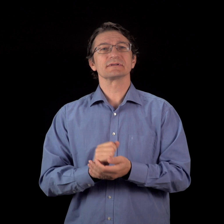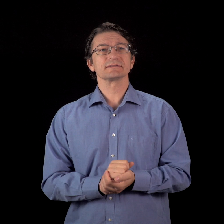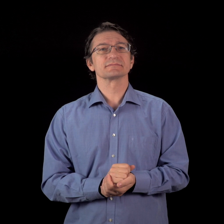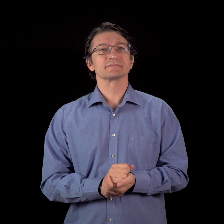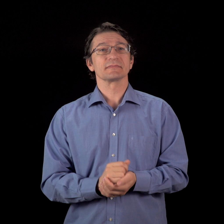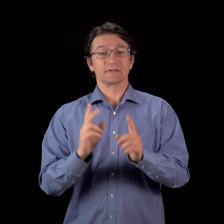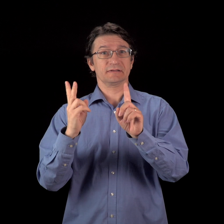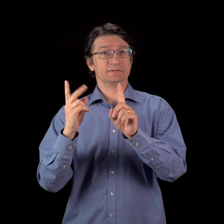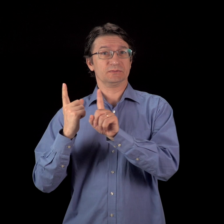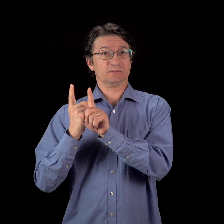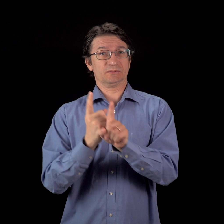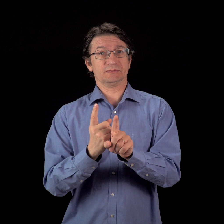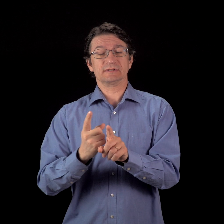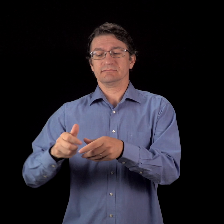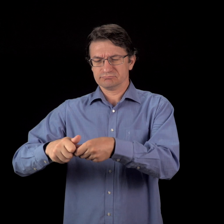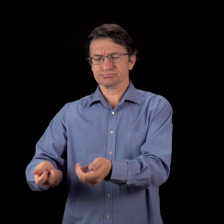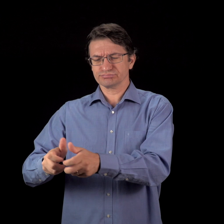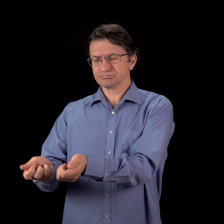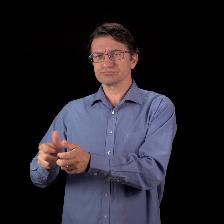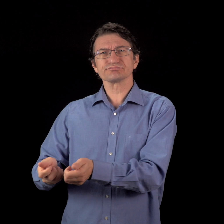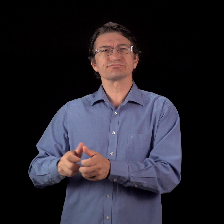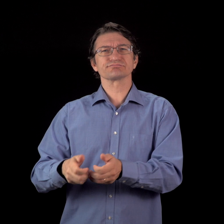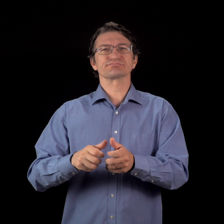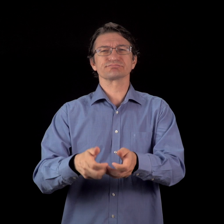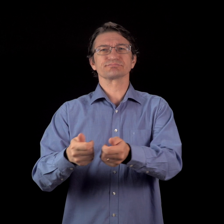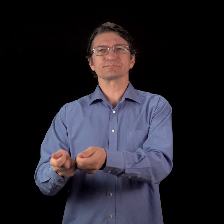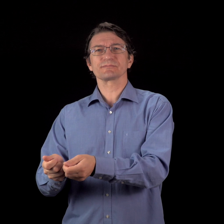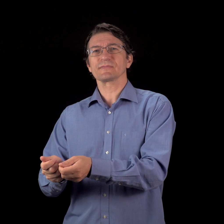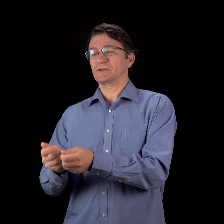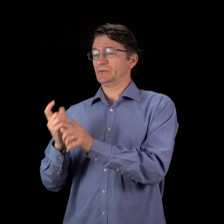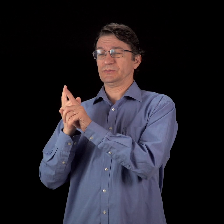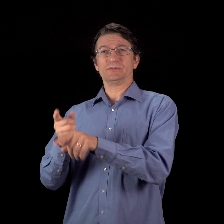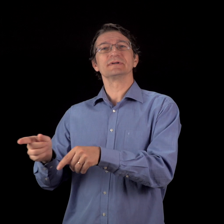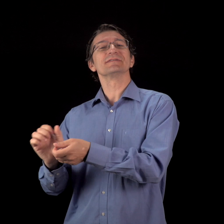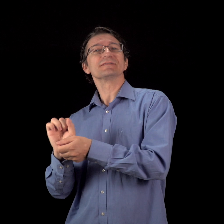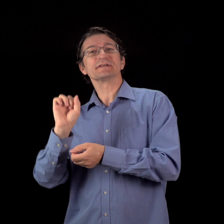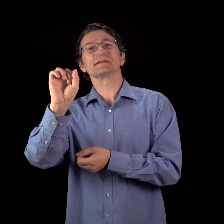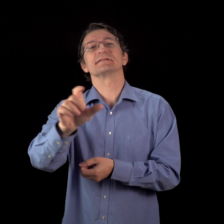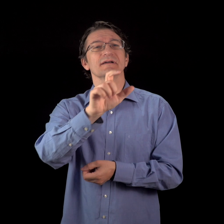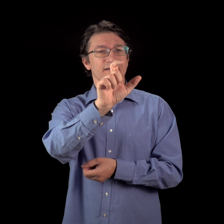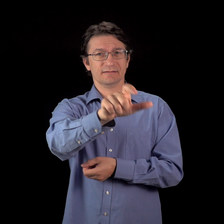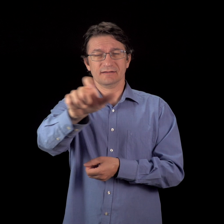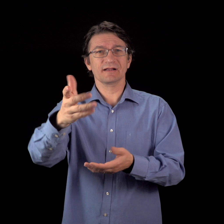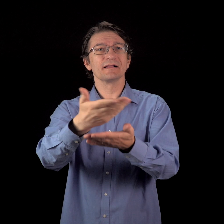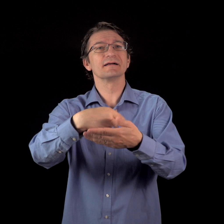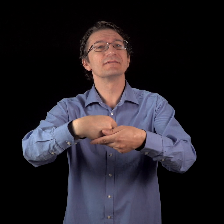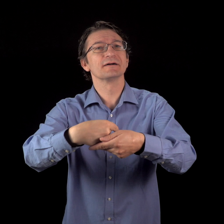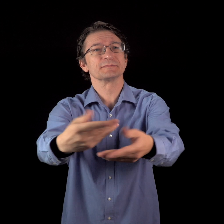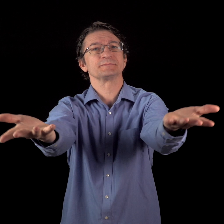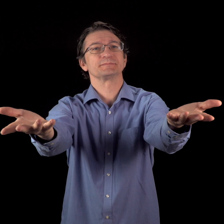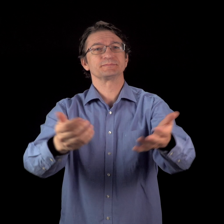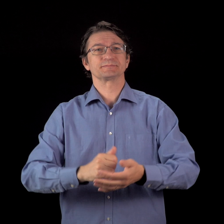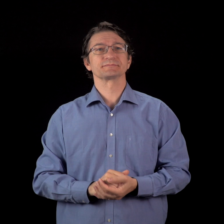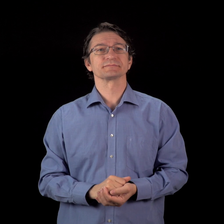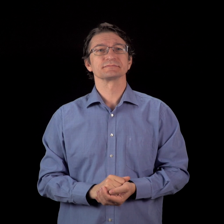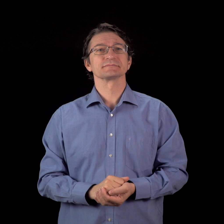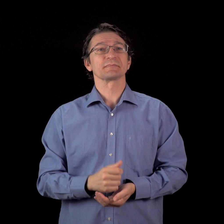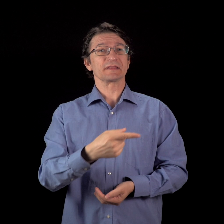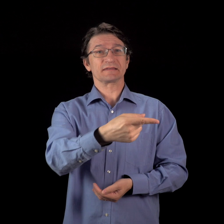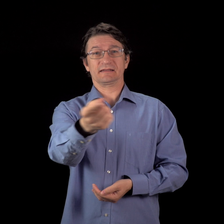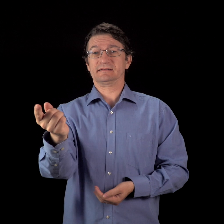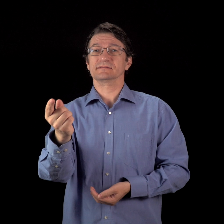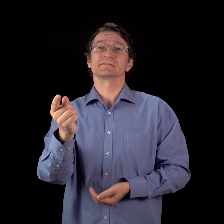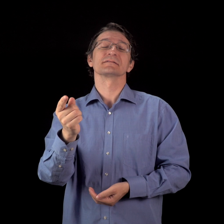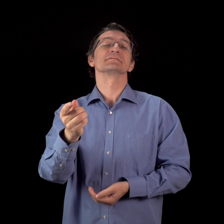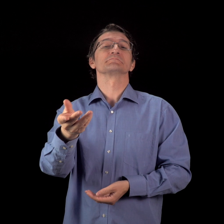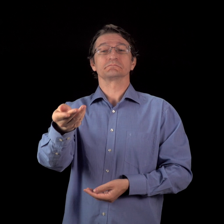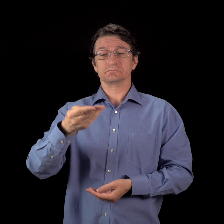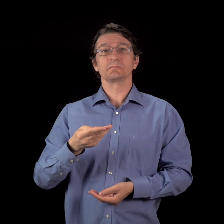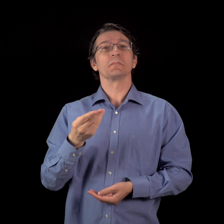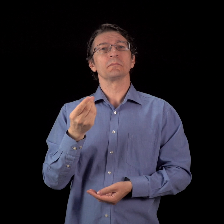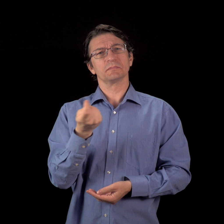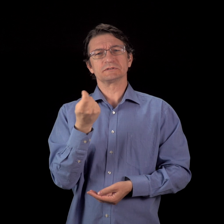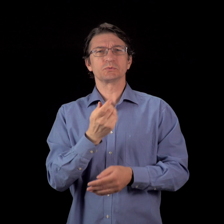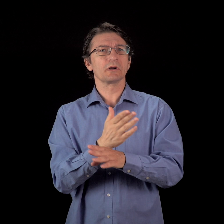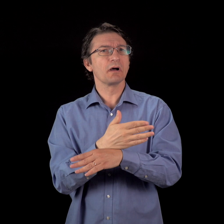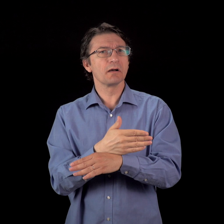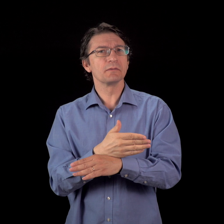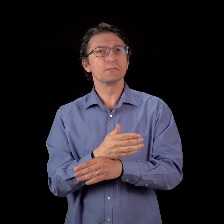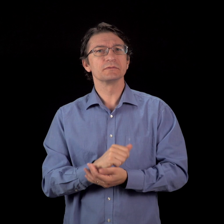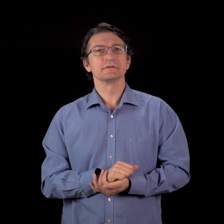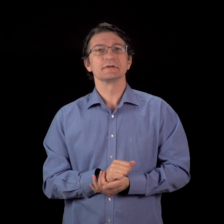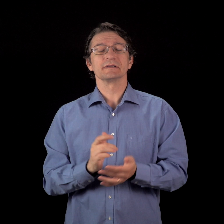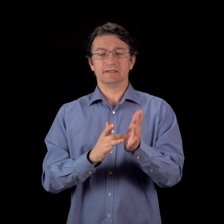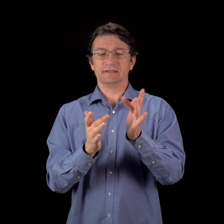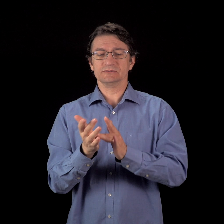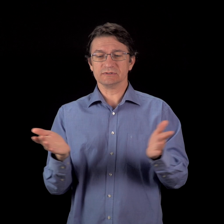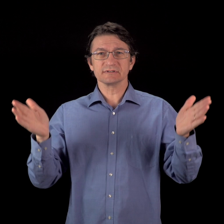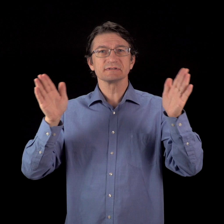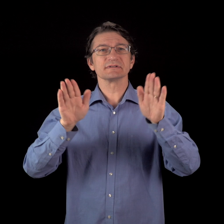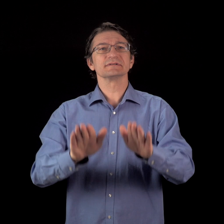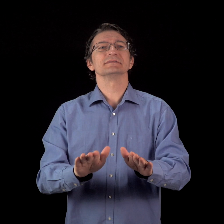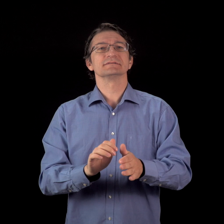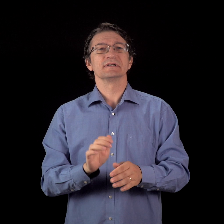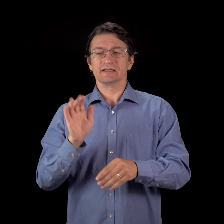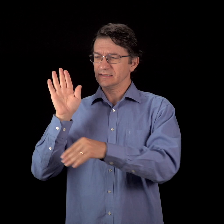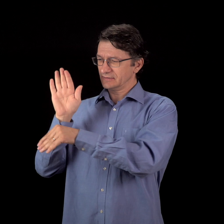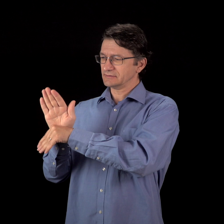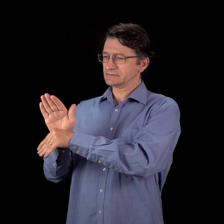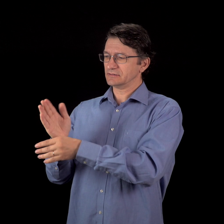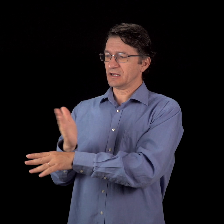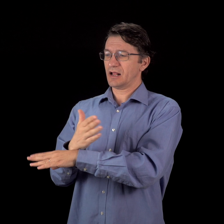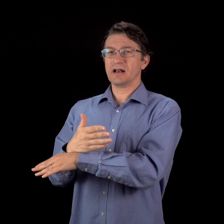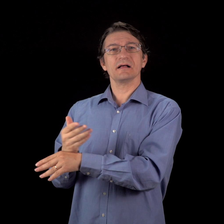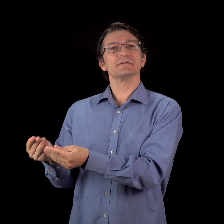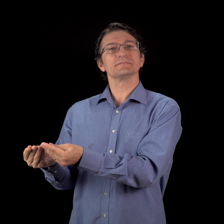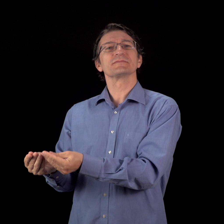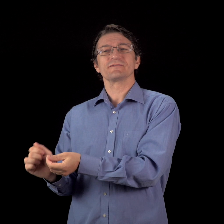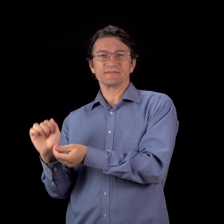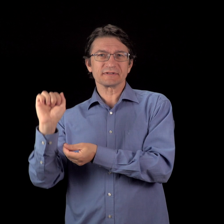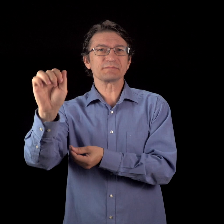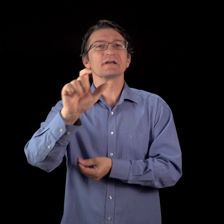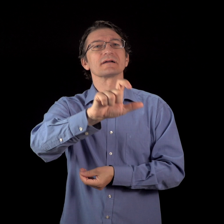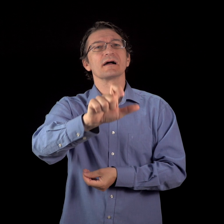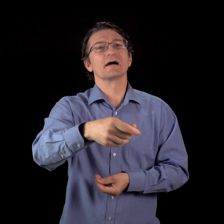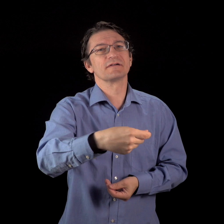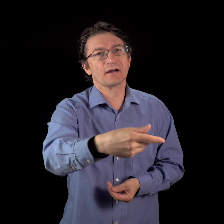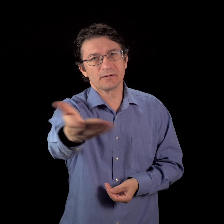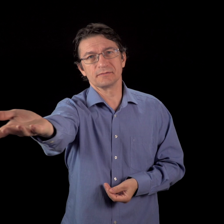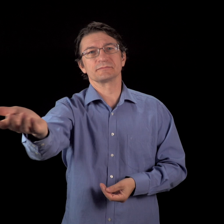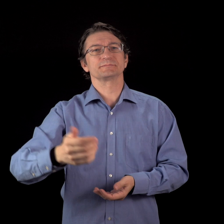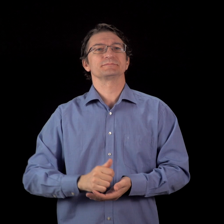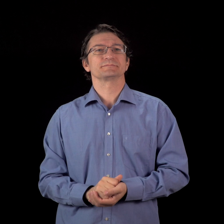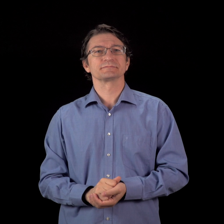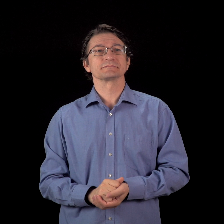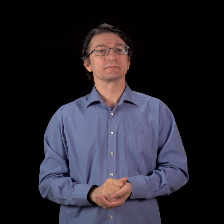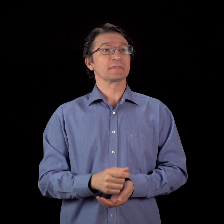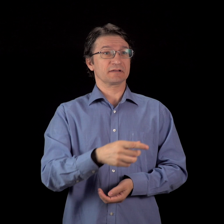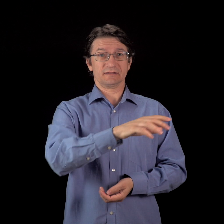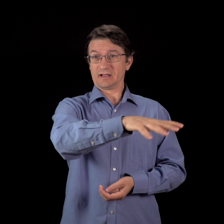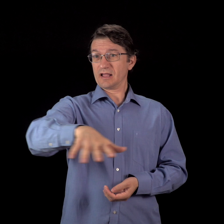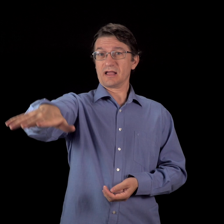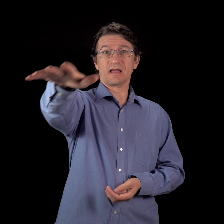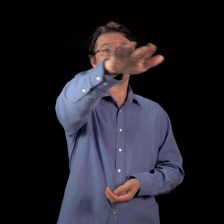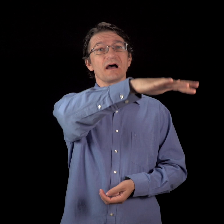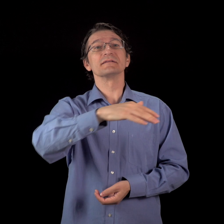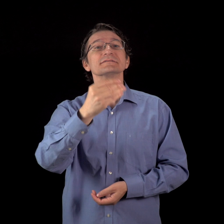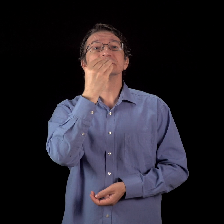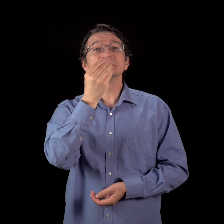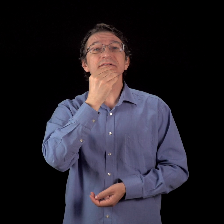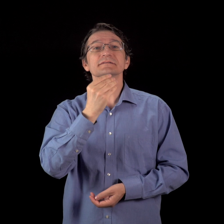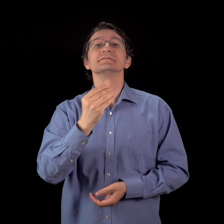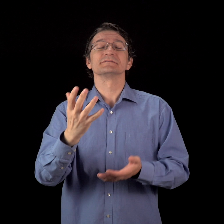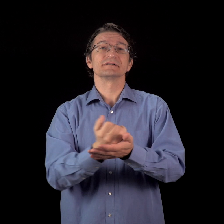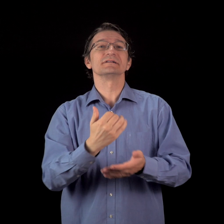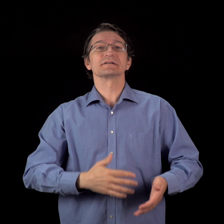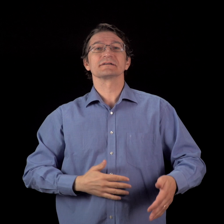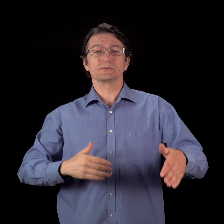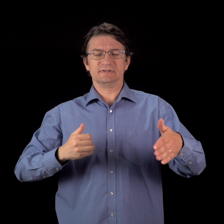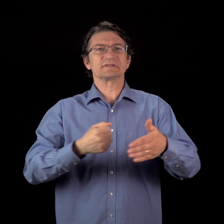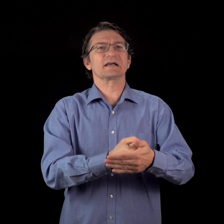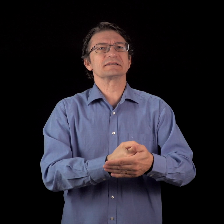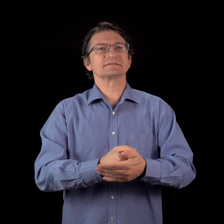And they distributed them to the crowd. They also had a few small fish, and Jesus blessed them and ordered that these be set before them as well.